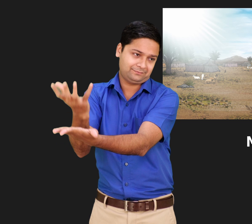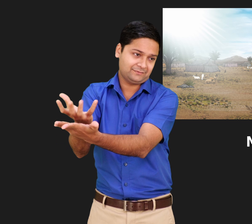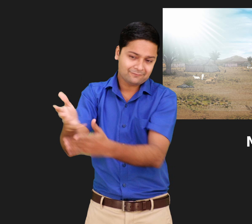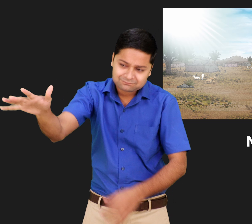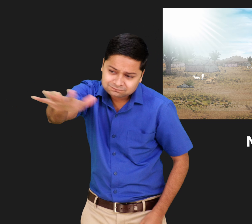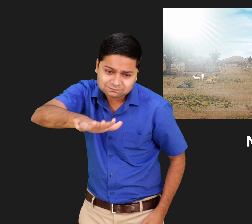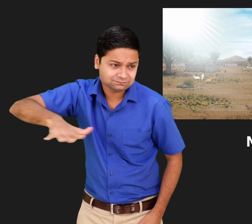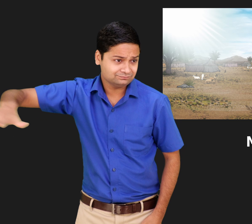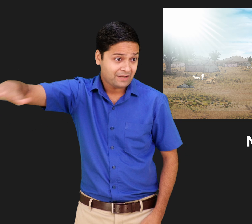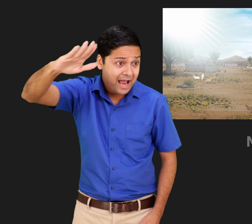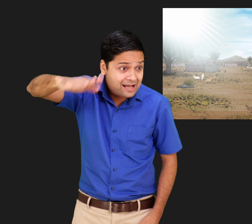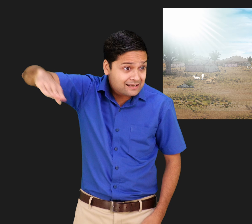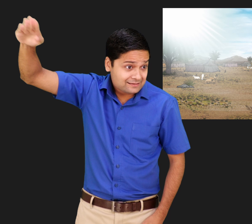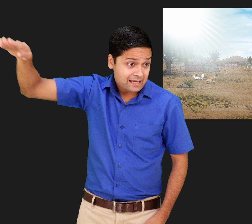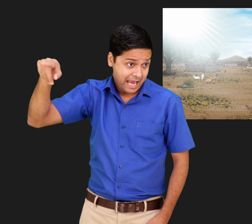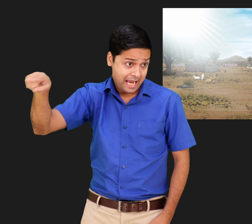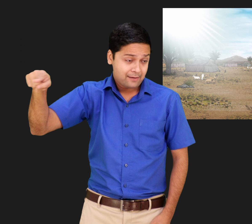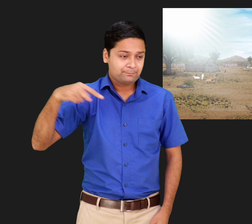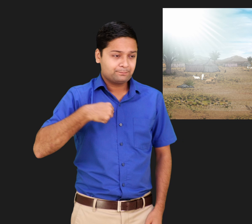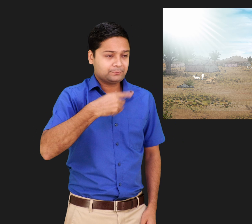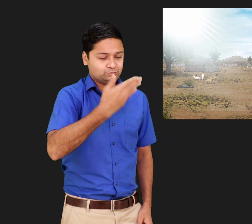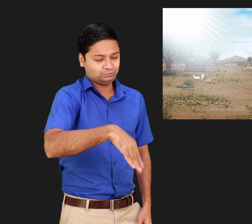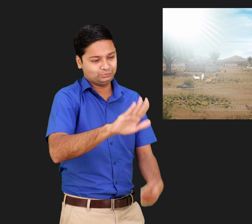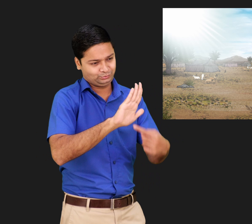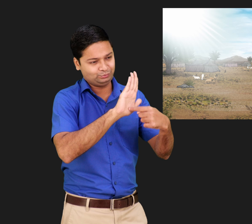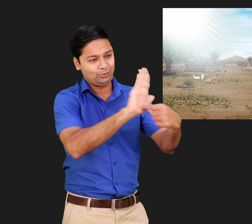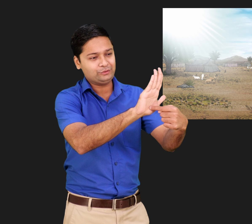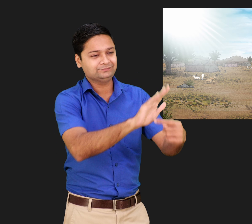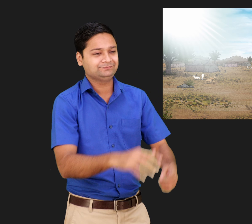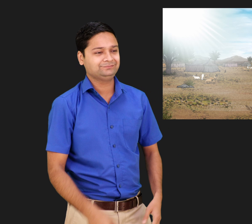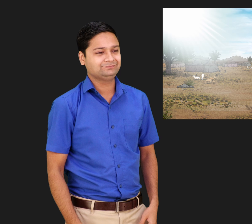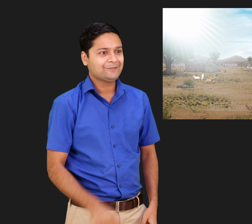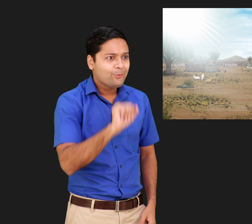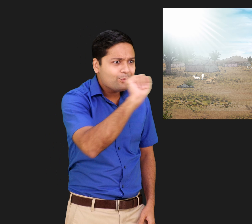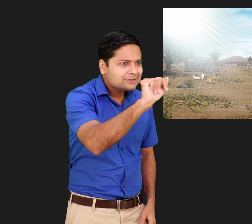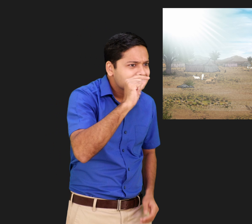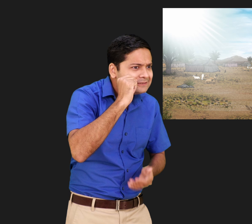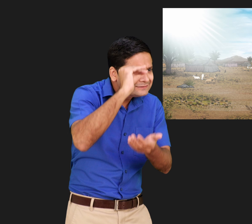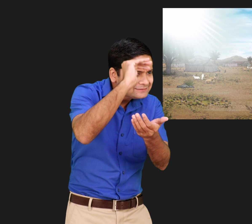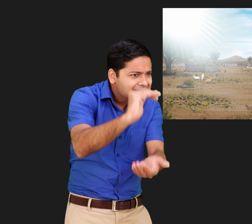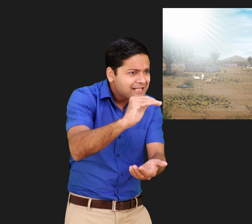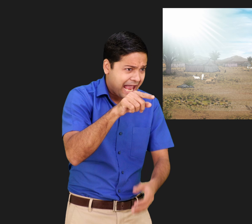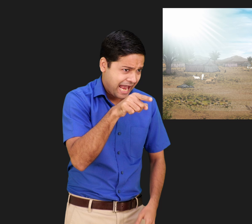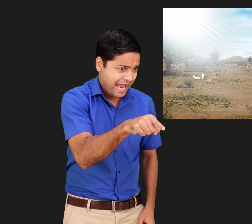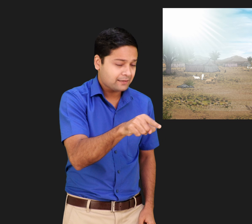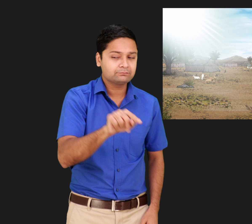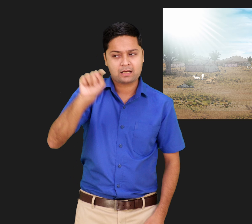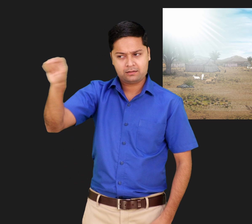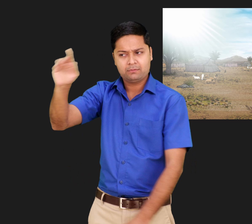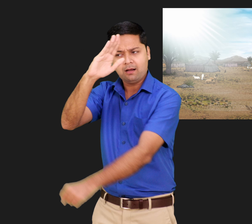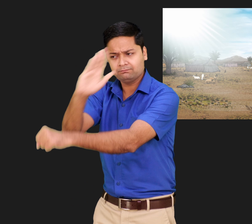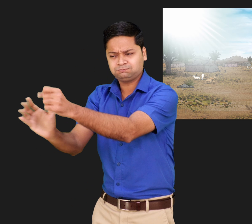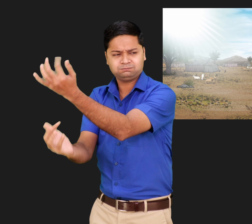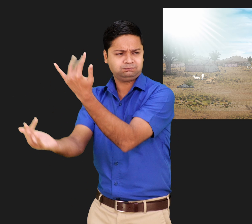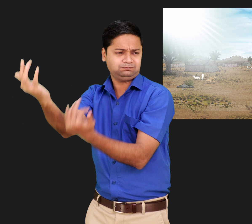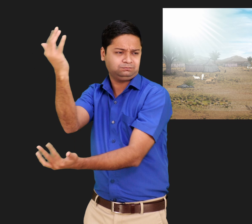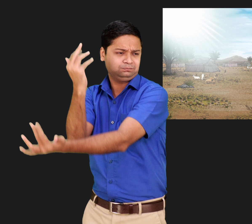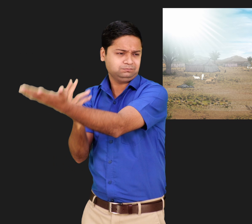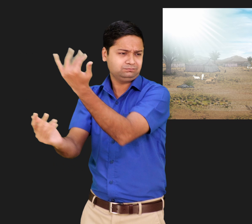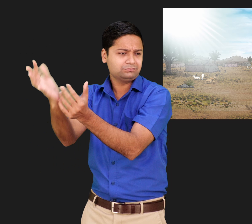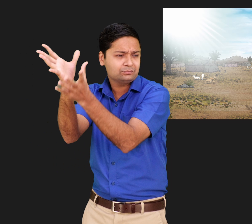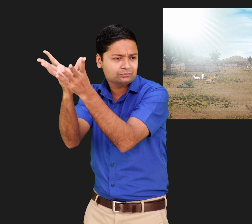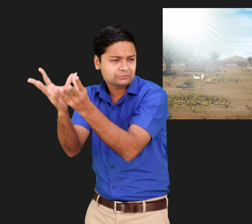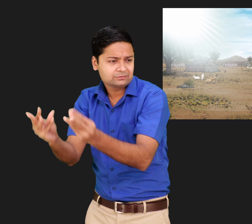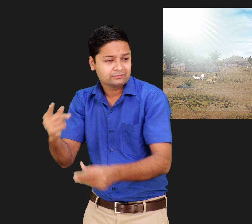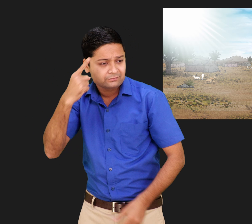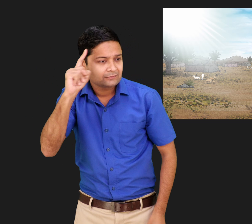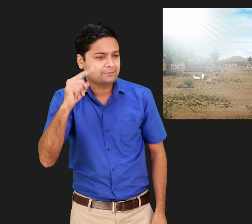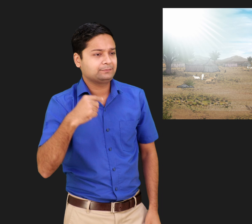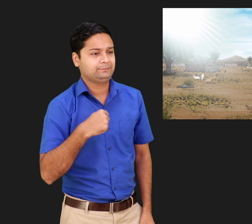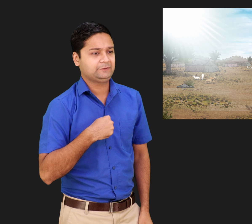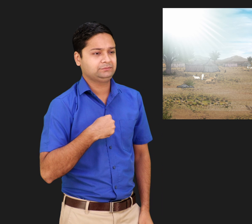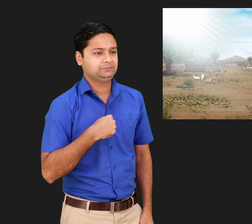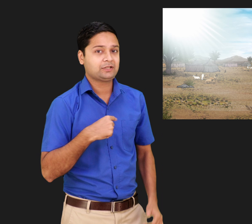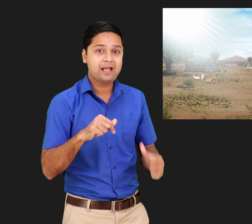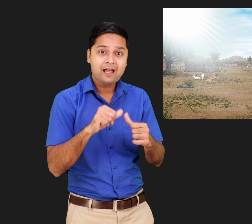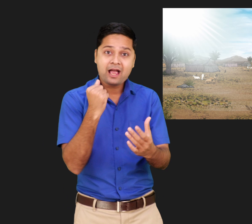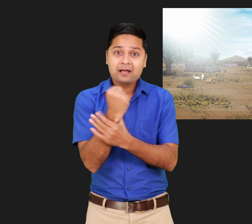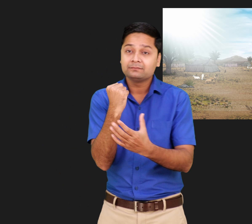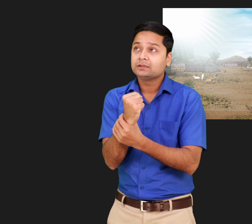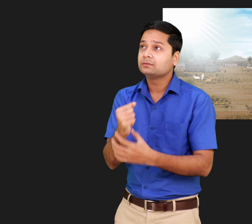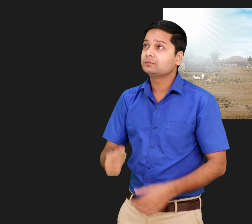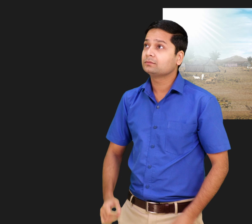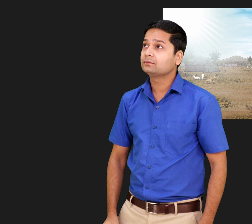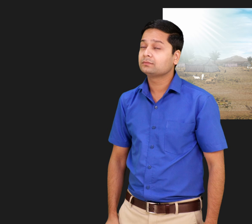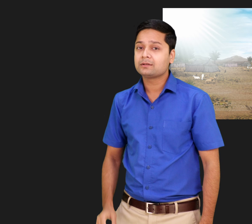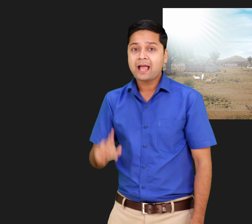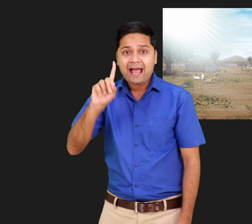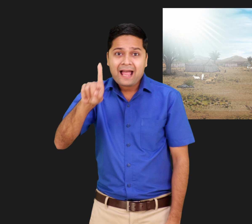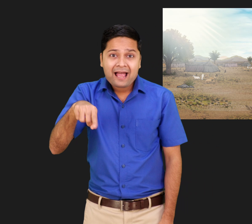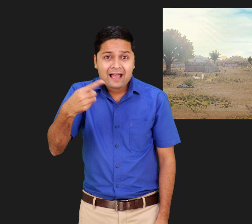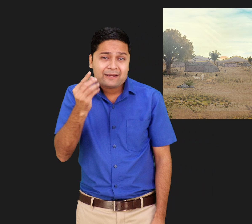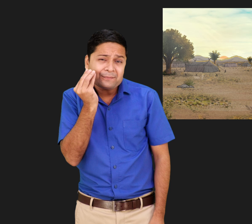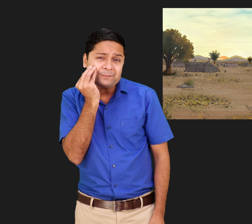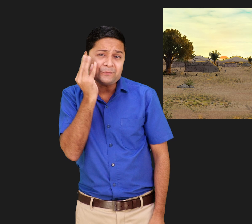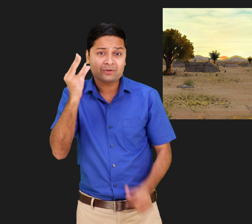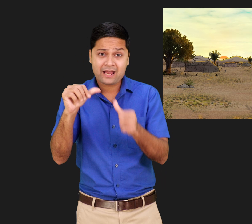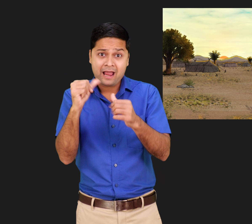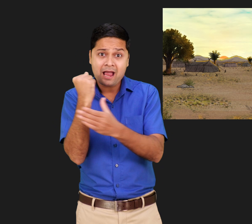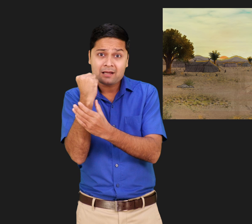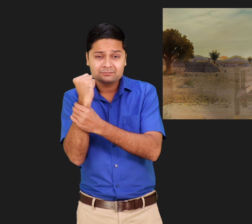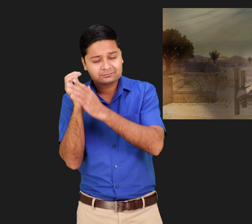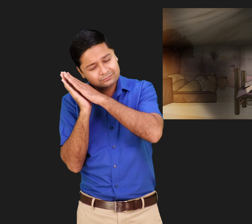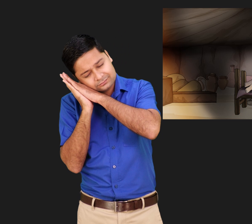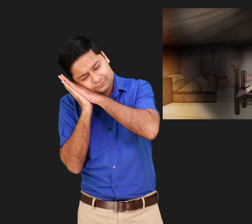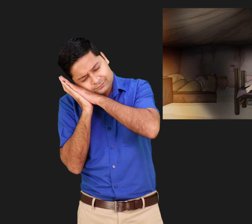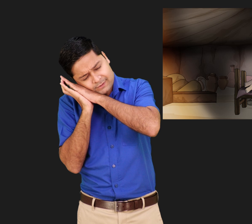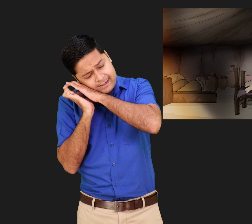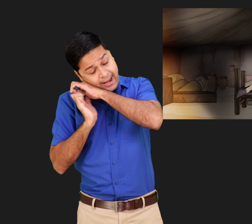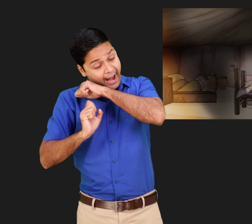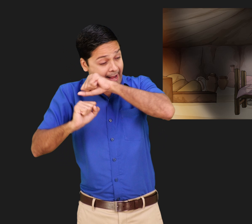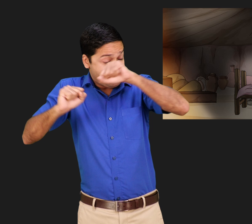Offer him there as a burnt offering on one of the mountains, which I will show you.”